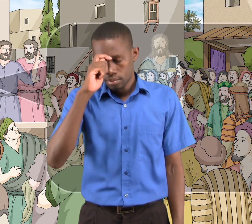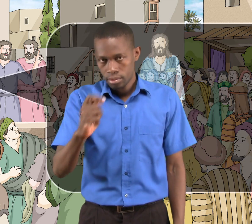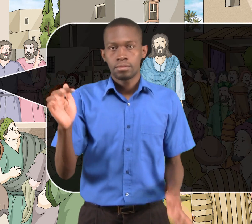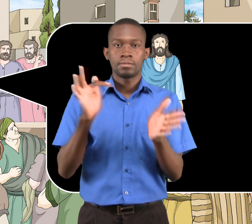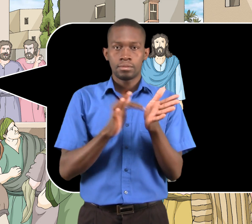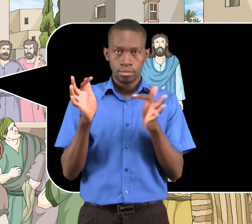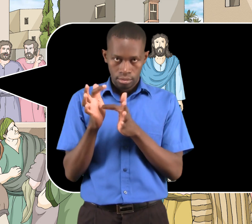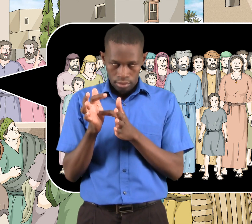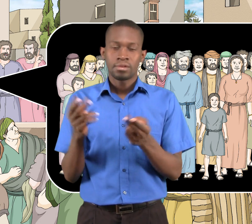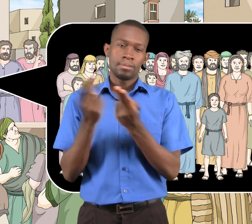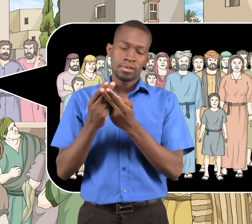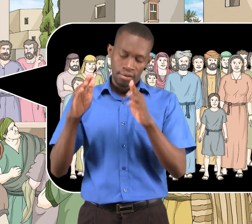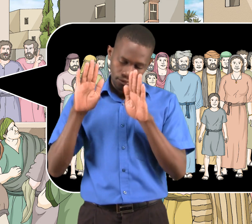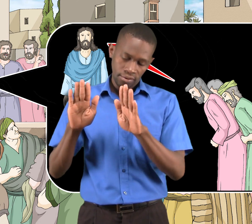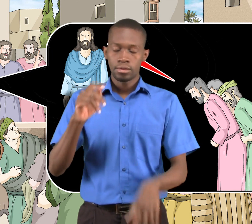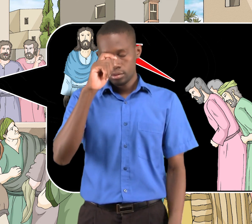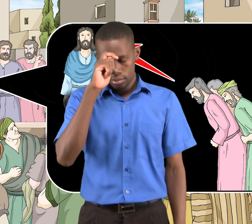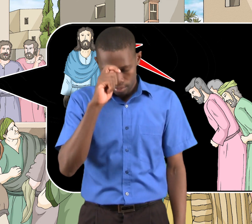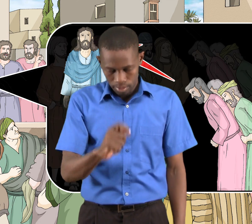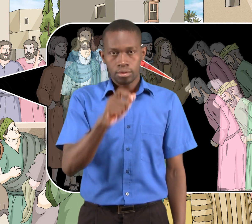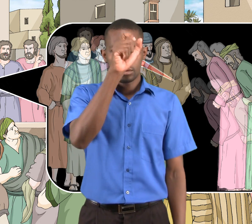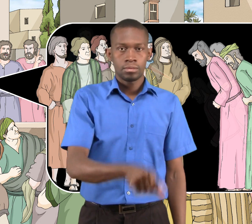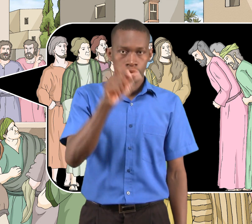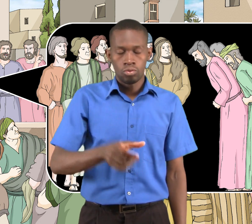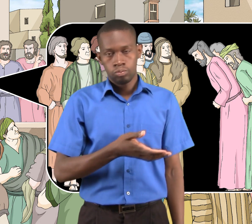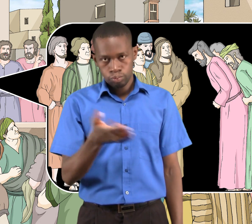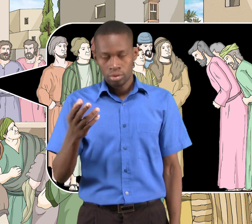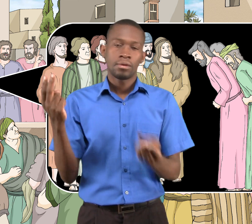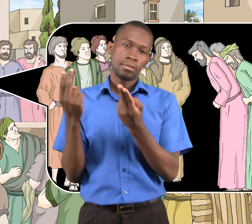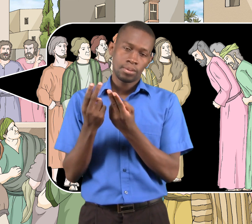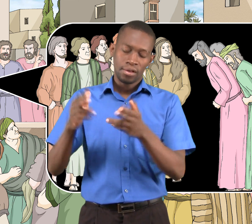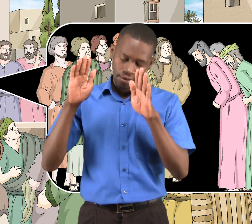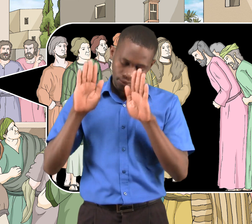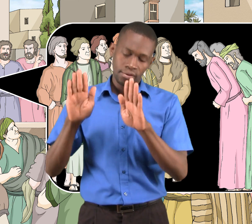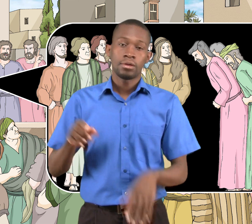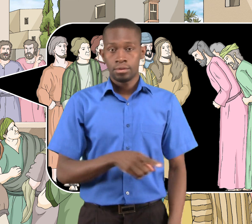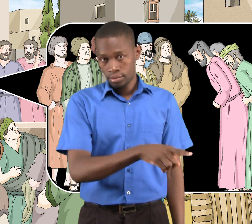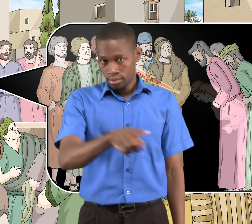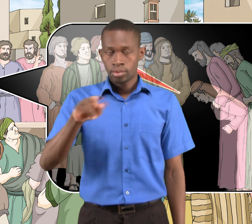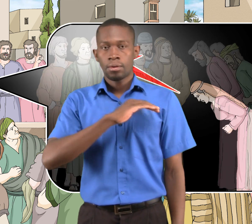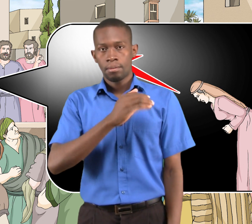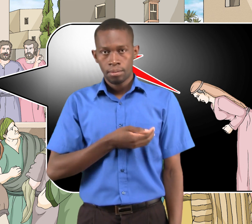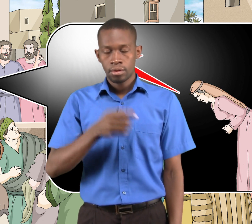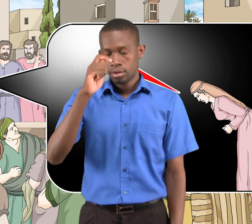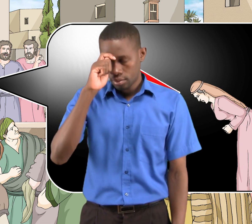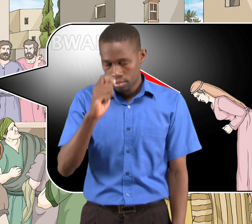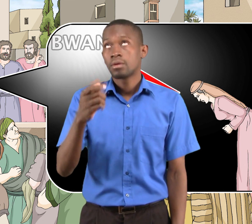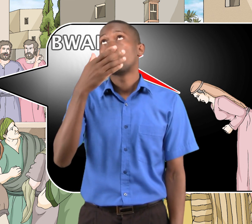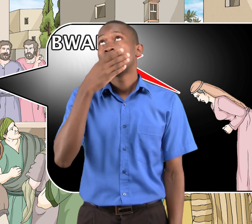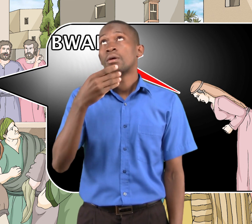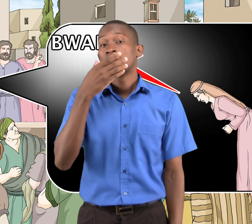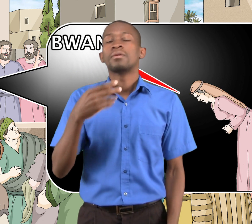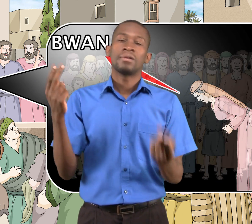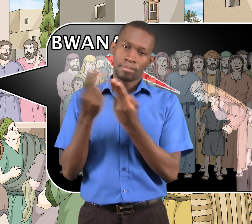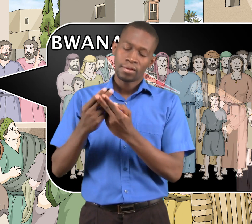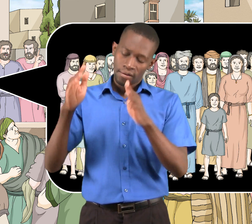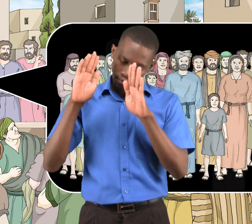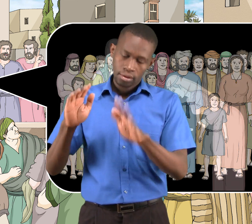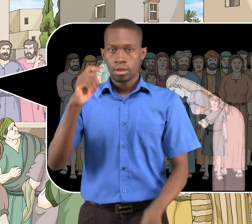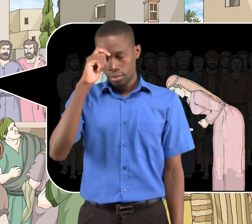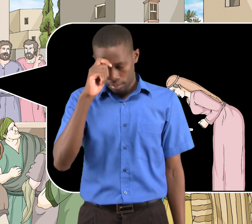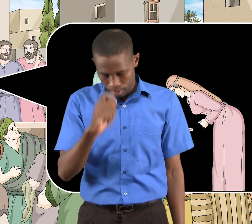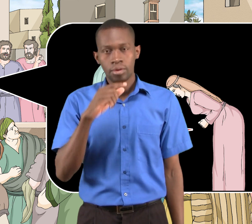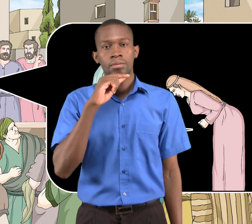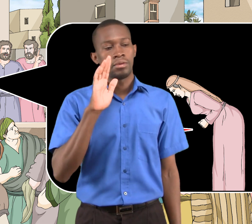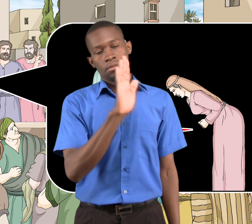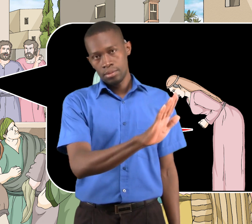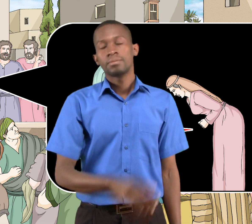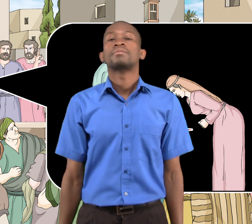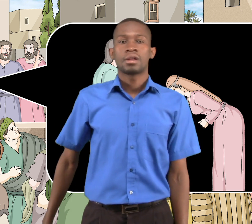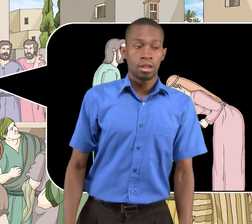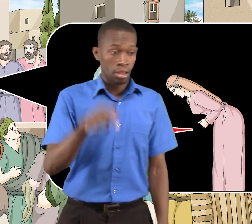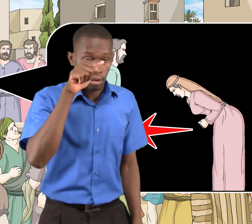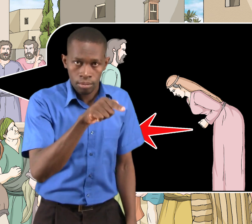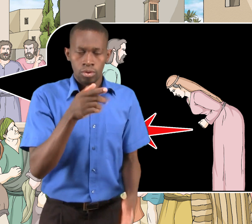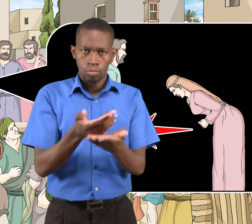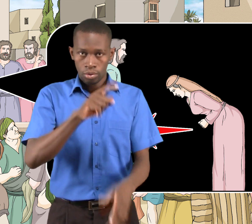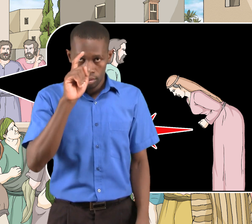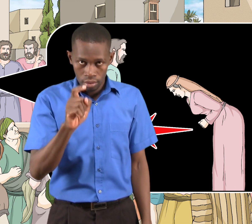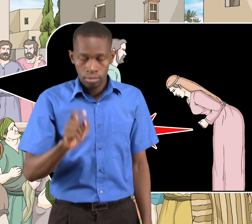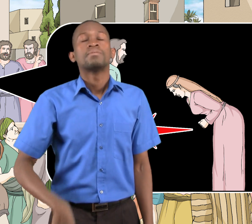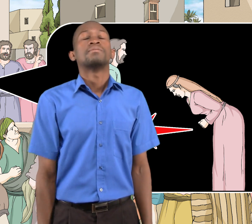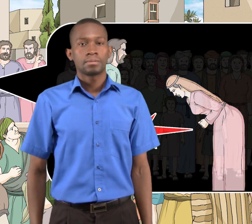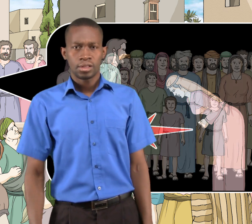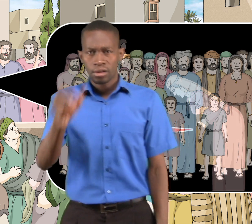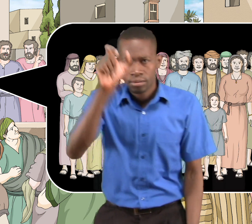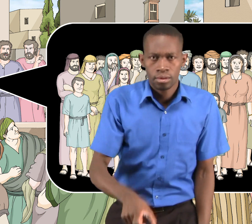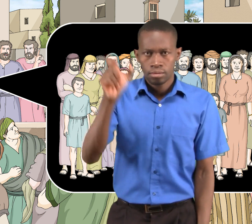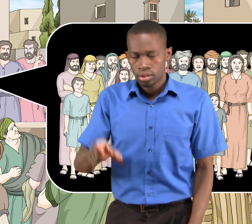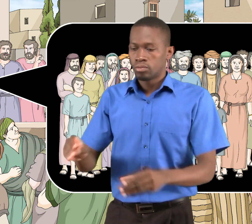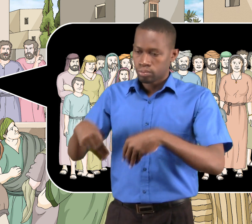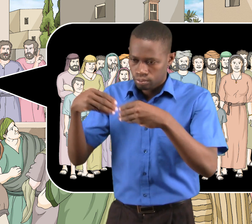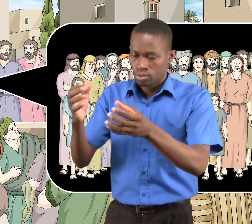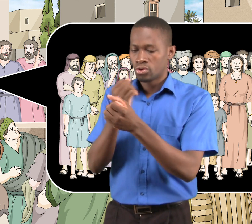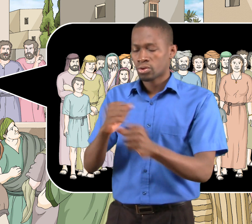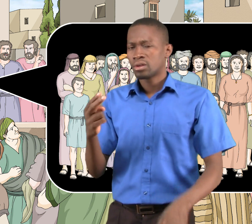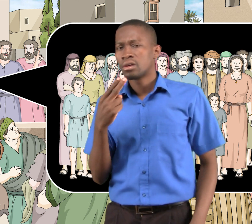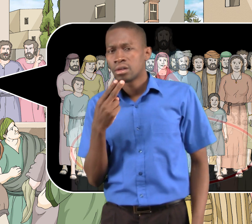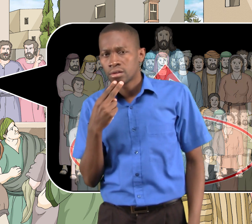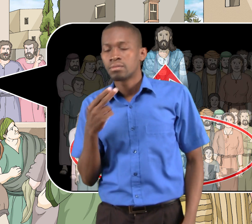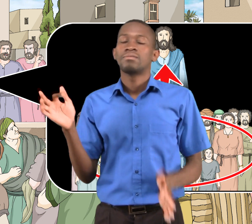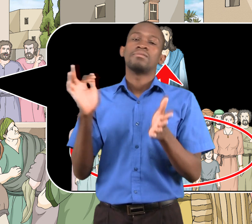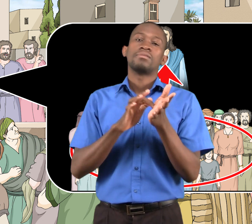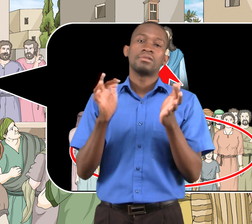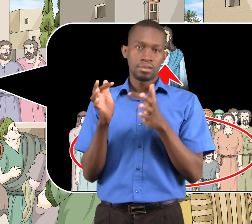Wives, submit to your husbands as to the Lord.